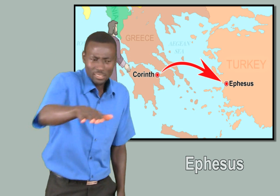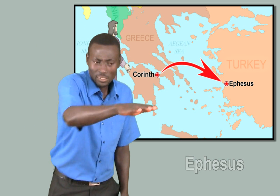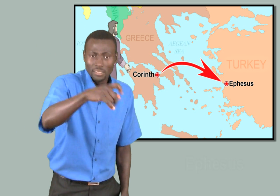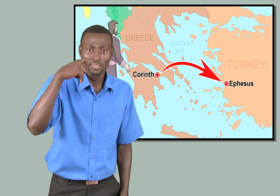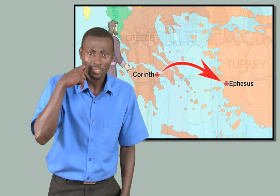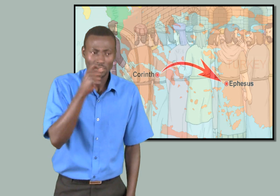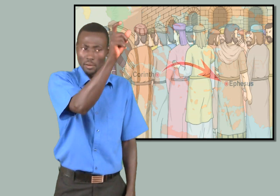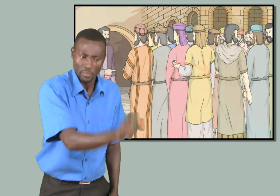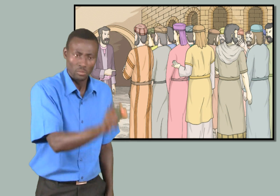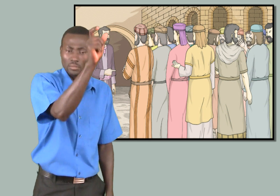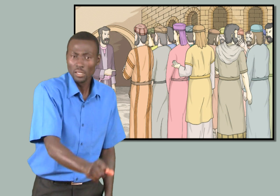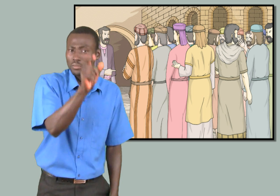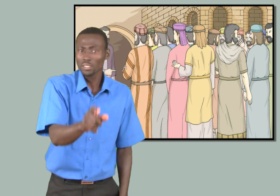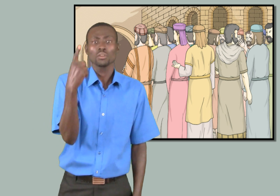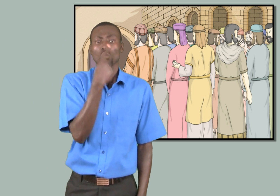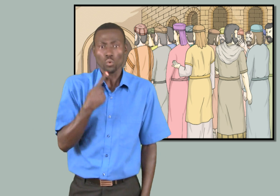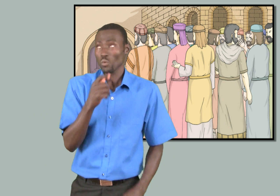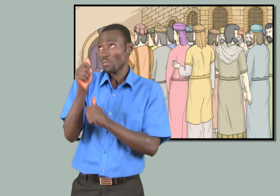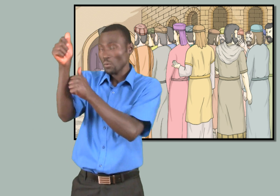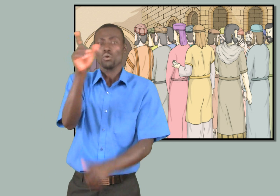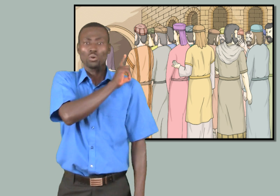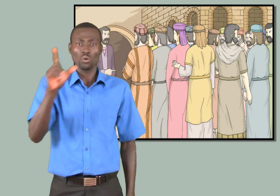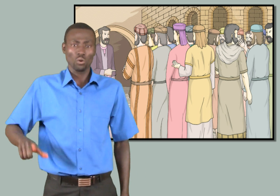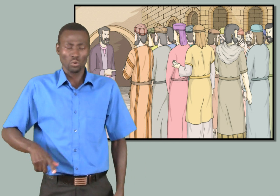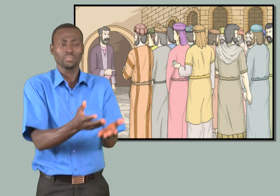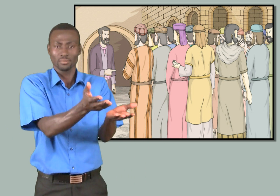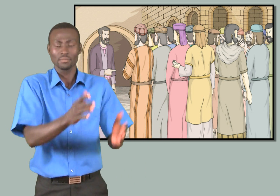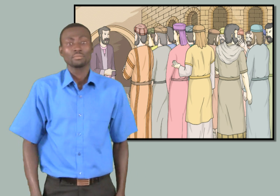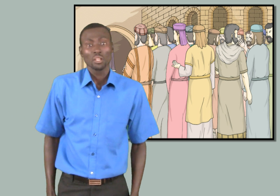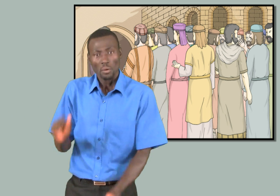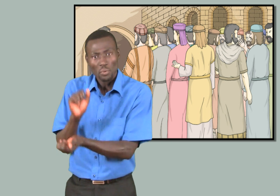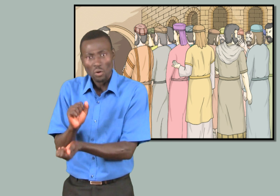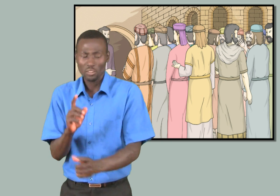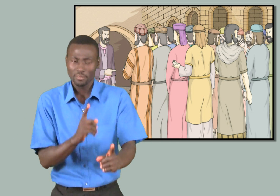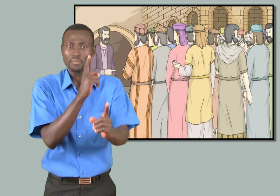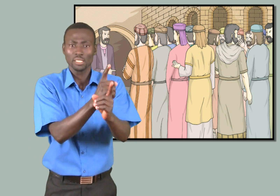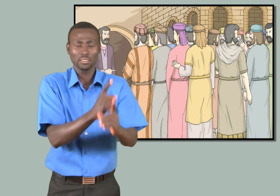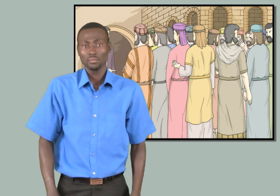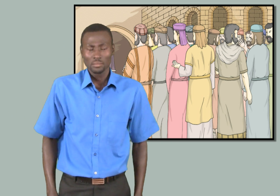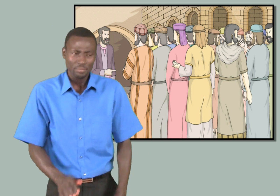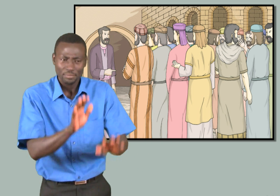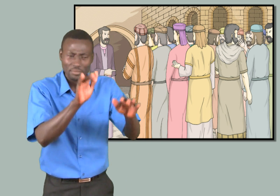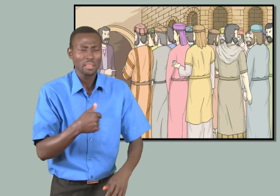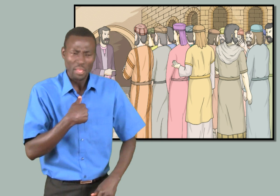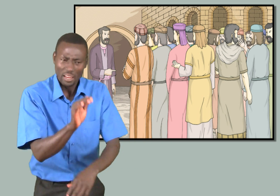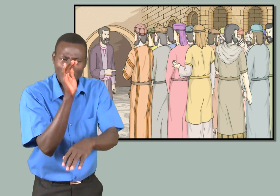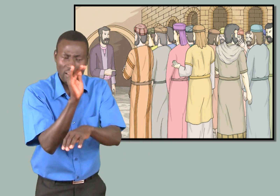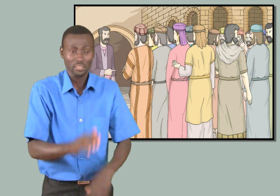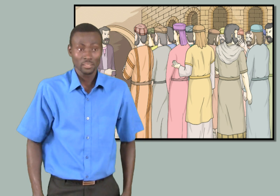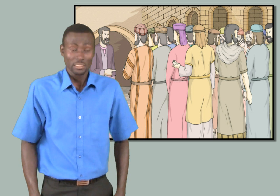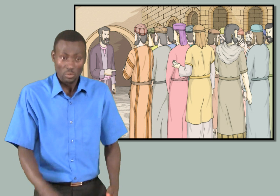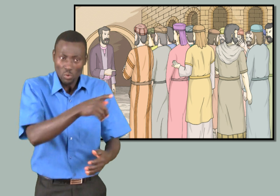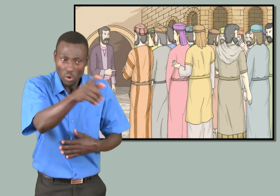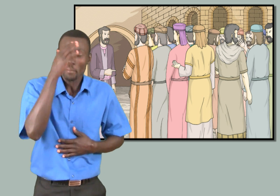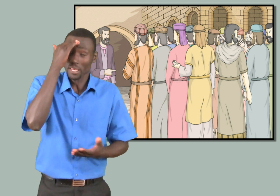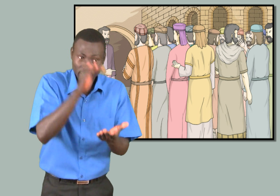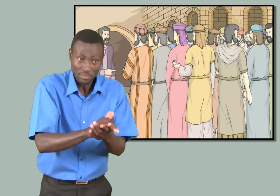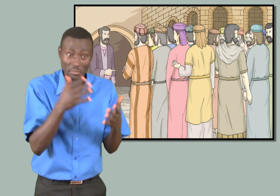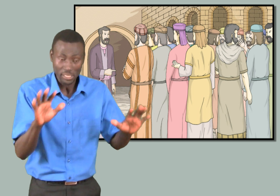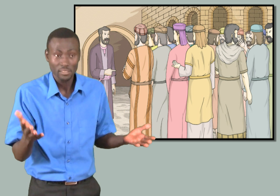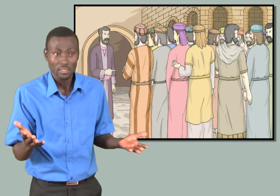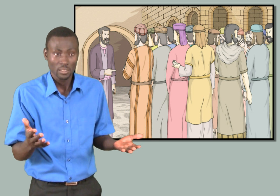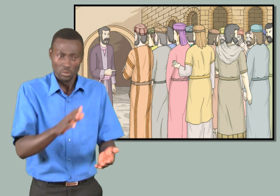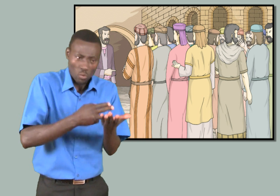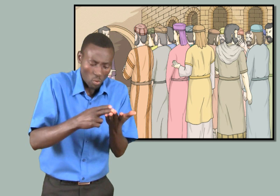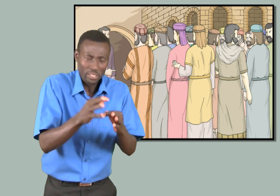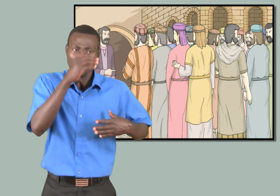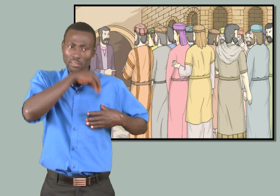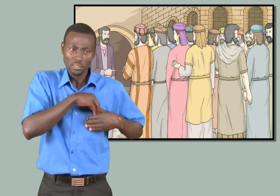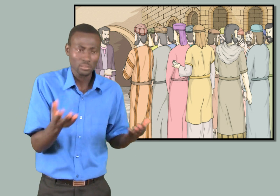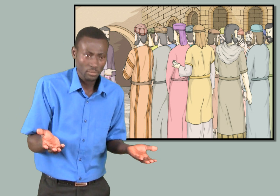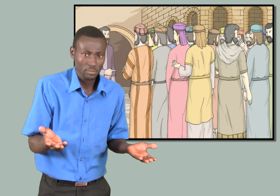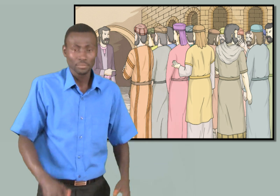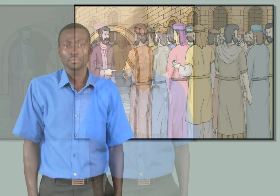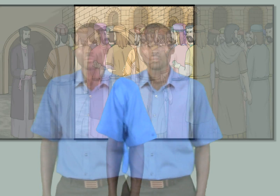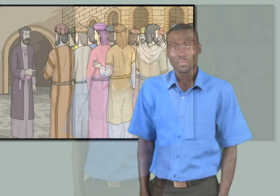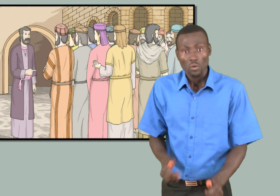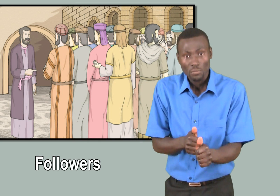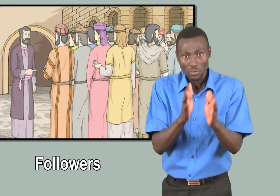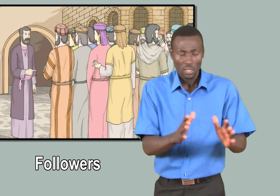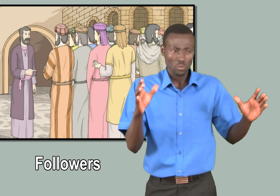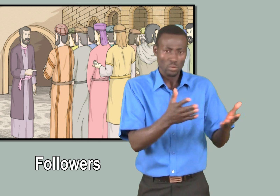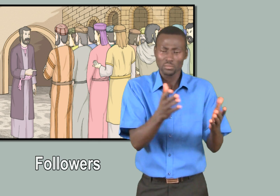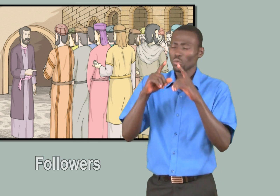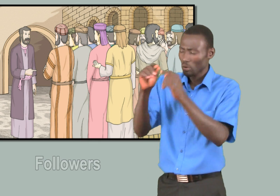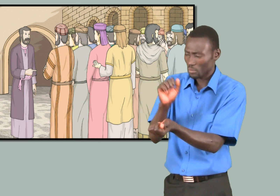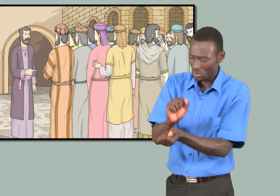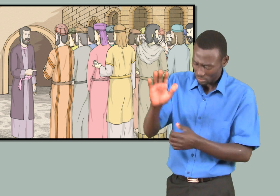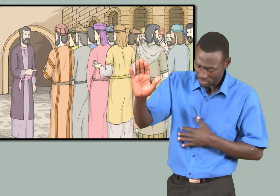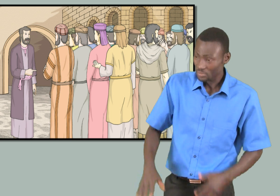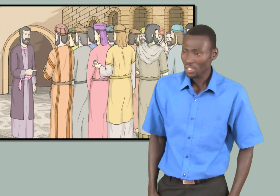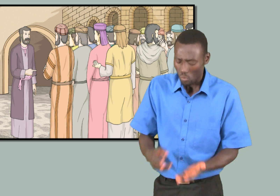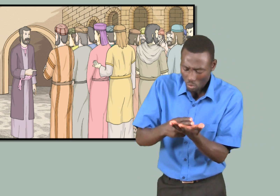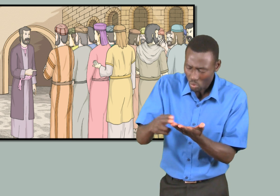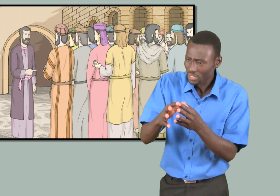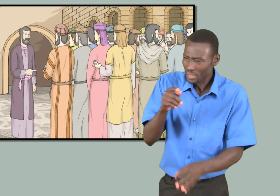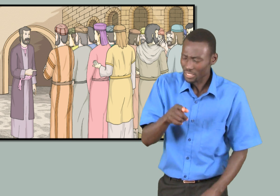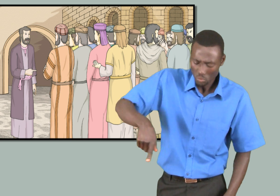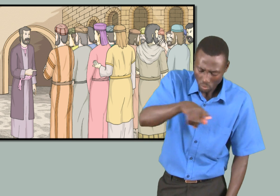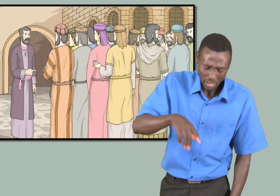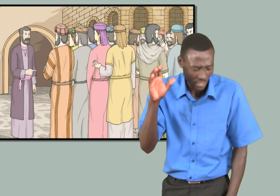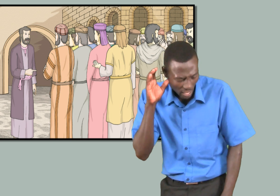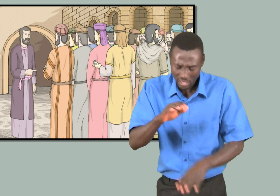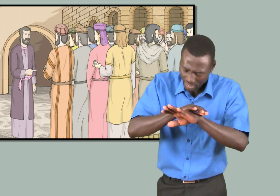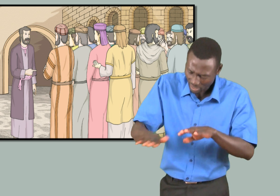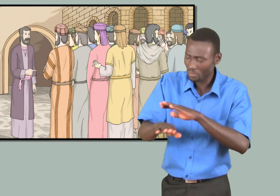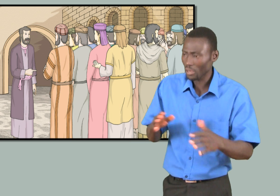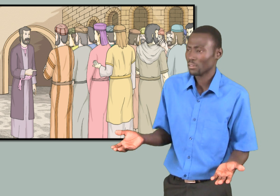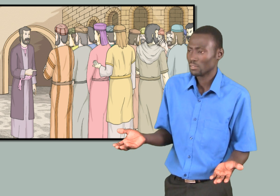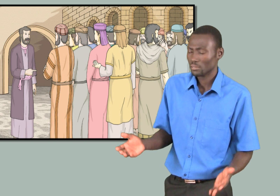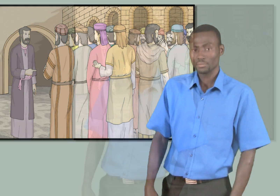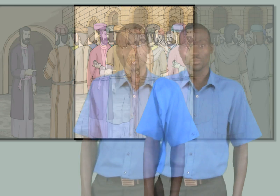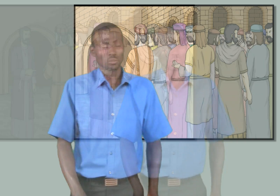There he found some disciples and asked them, “Did you receive the Holy Spirit when you became believers?”